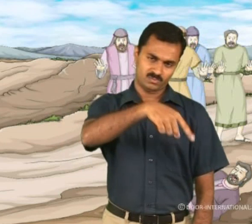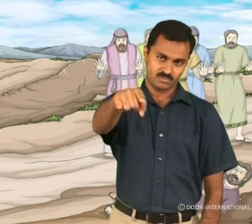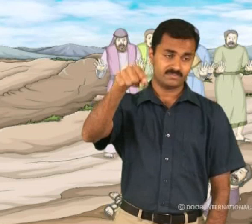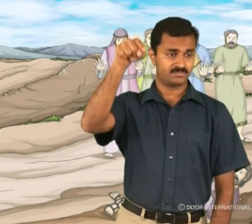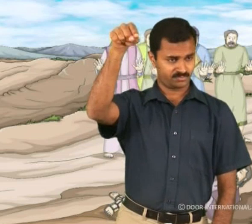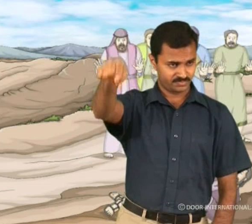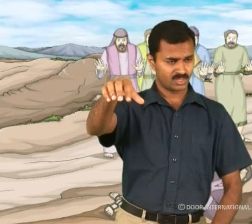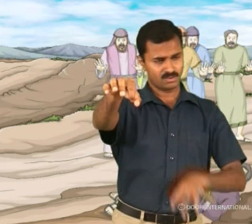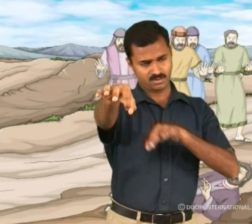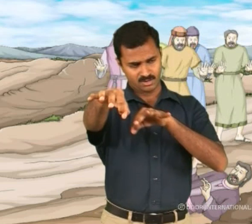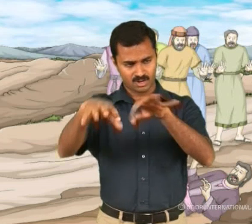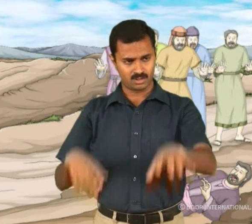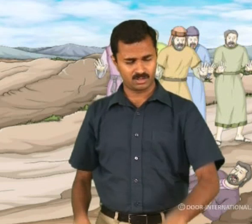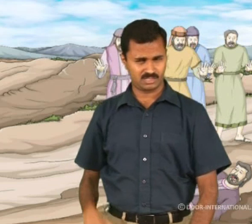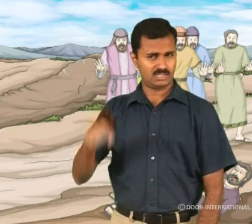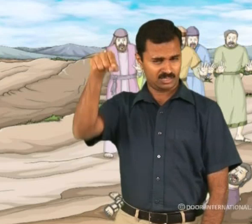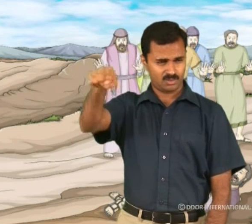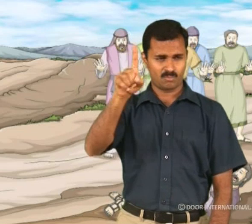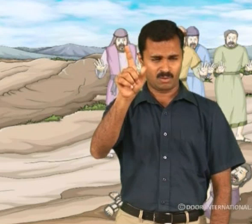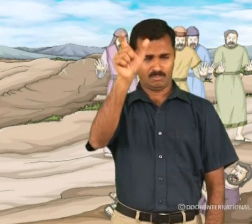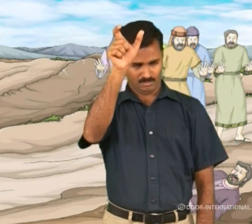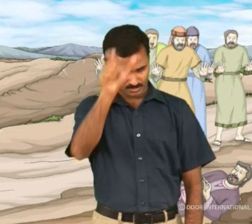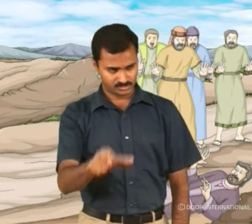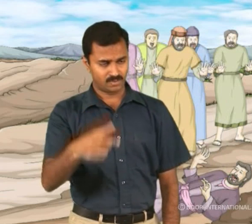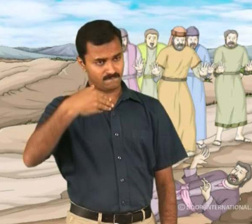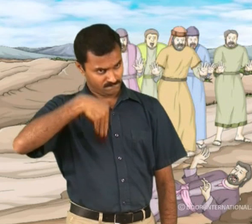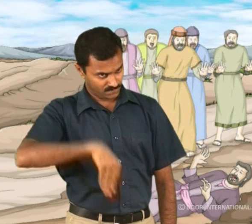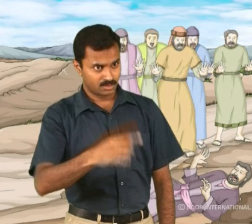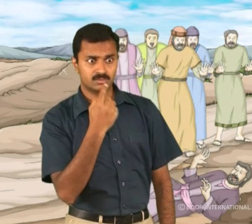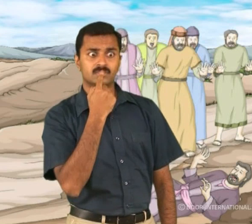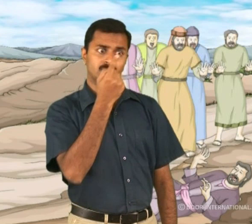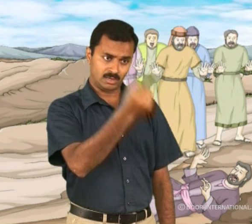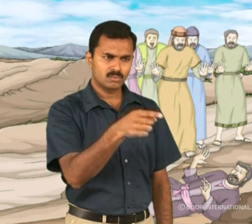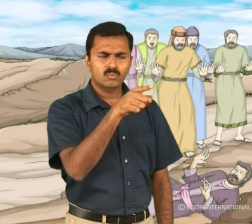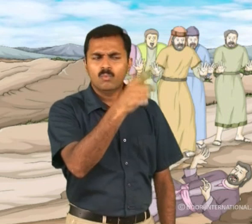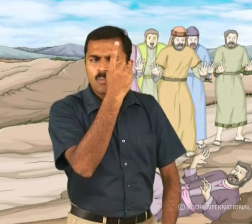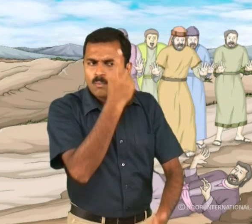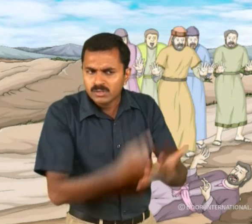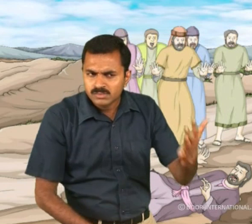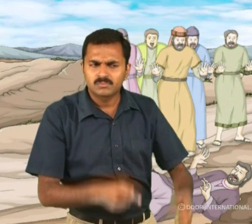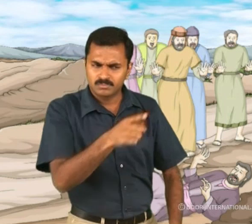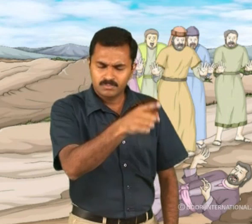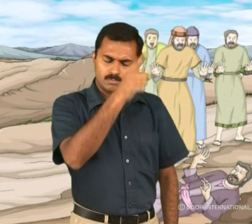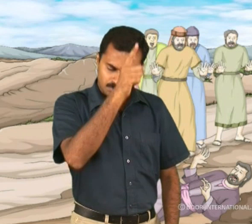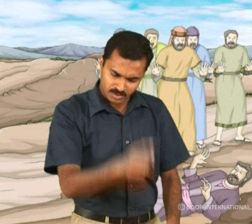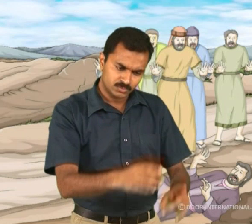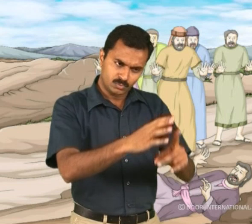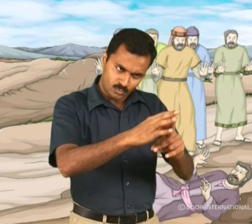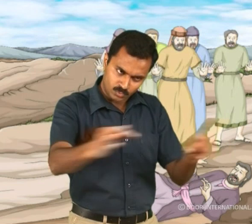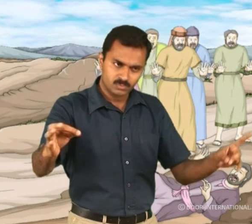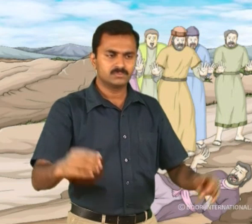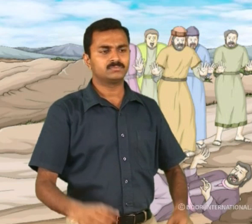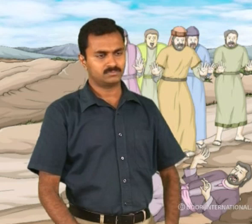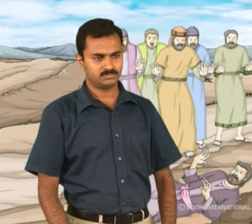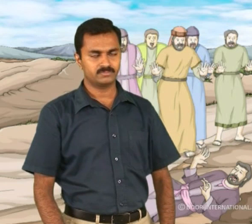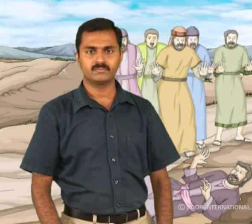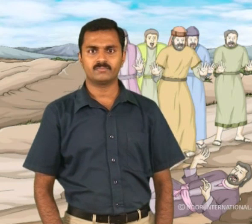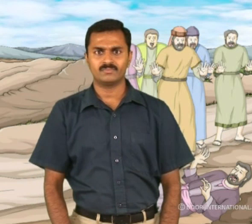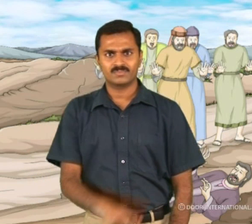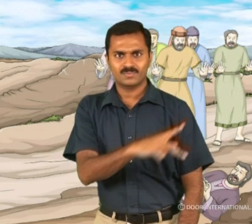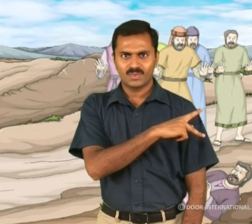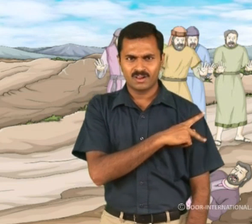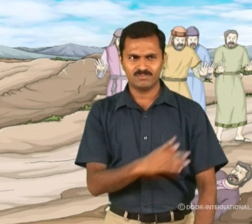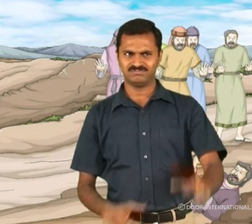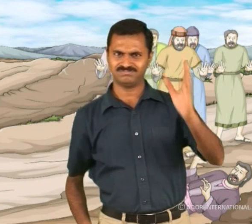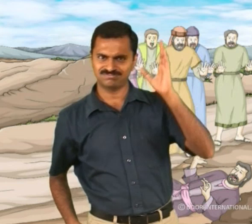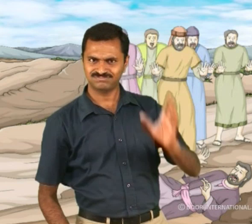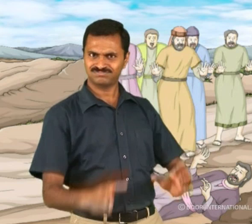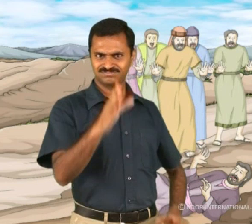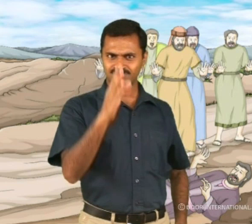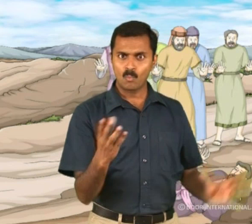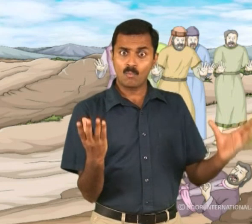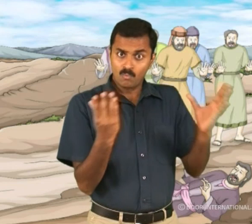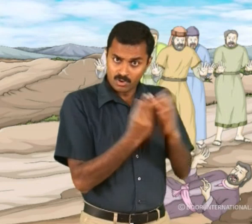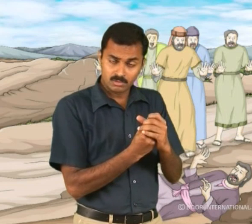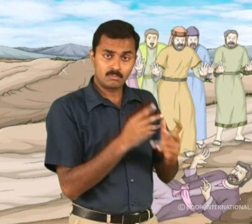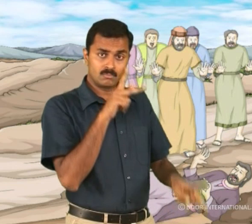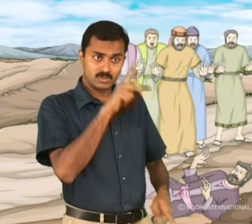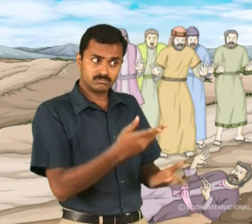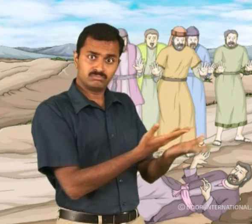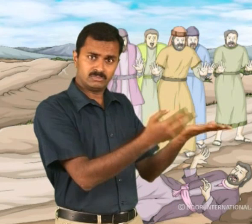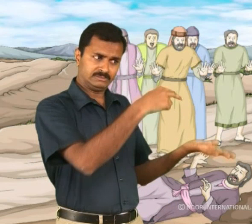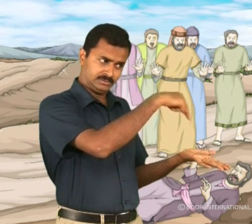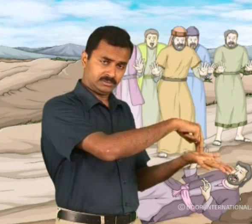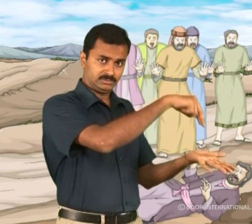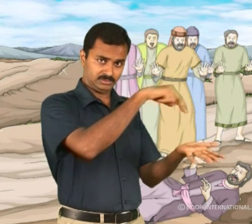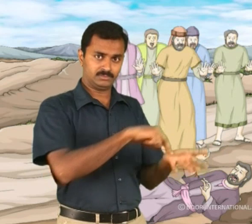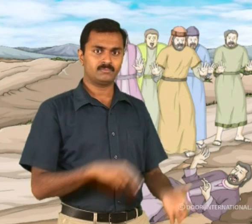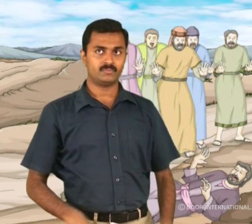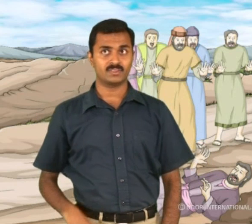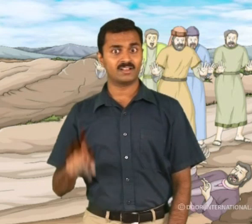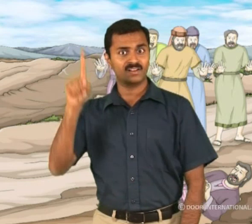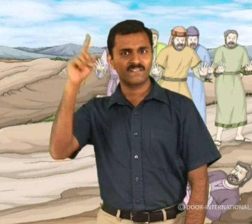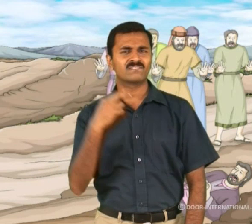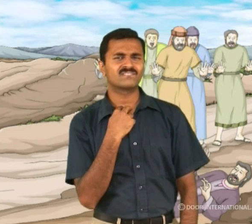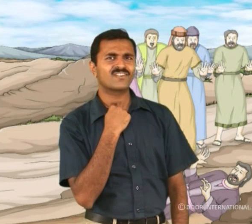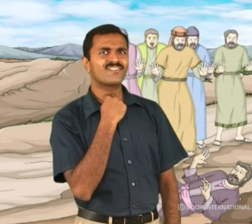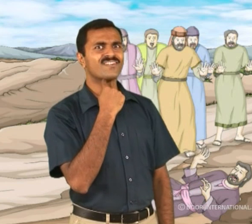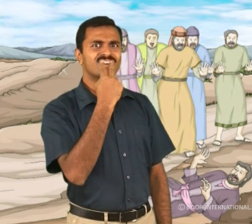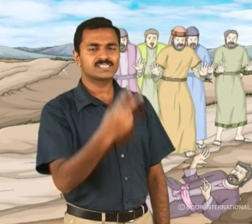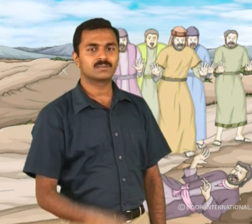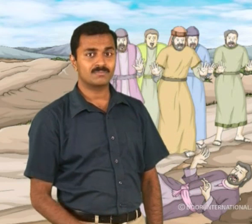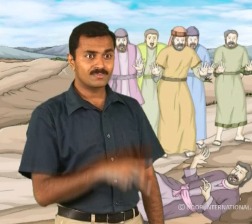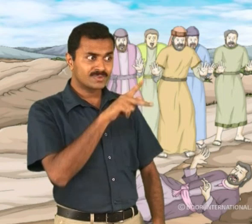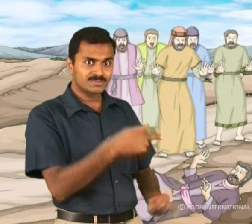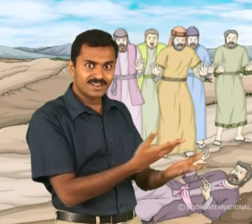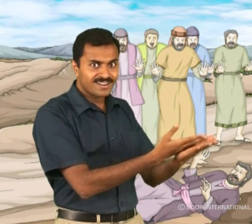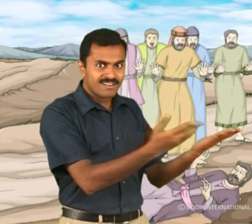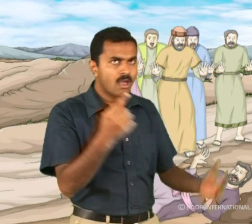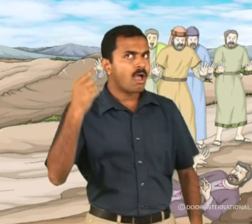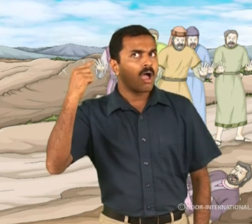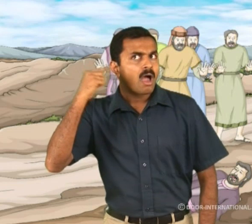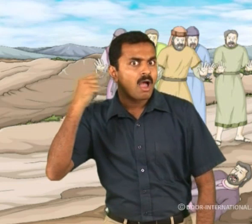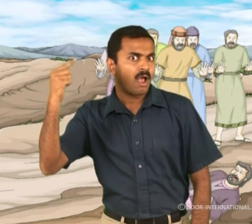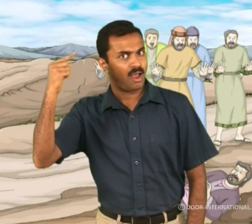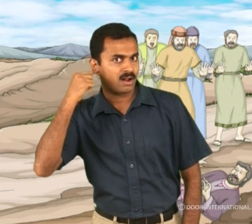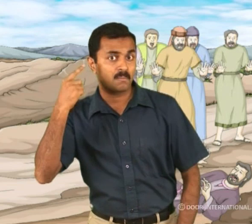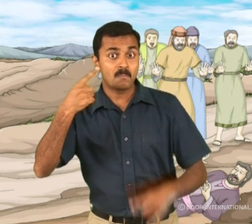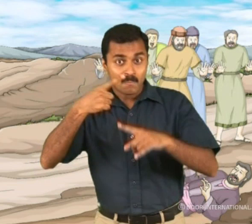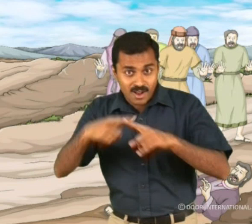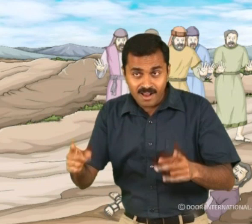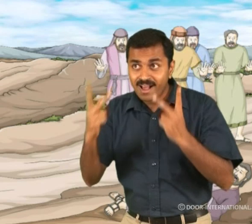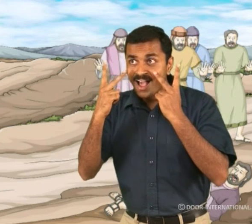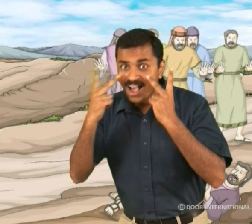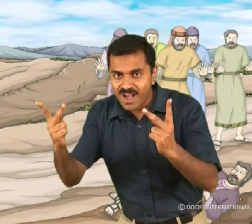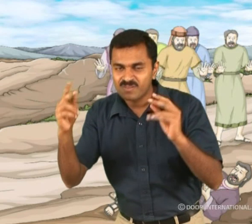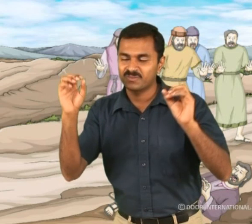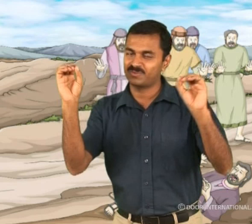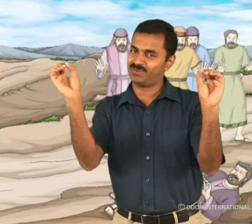The men traveling with Saul stood there speechless. They heard the voice but did not see anyone.